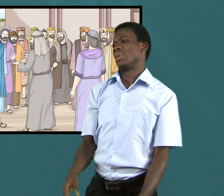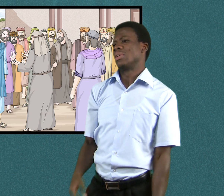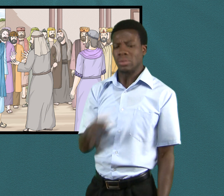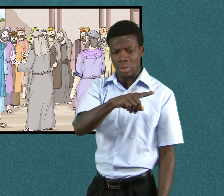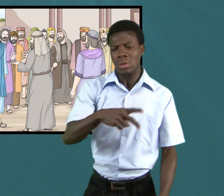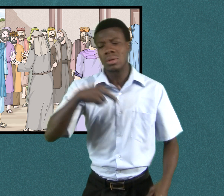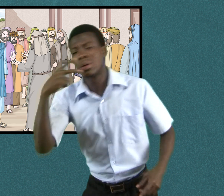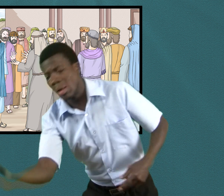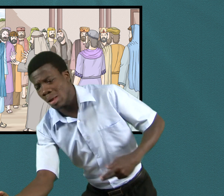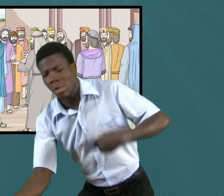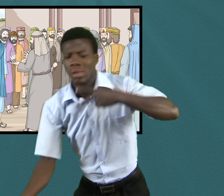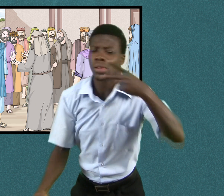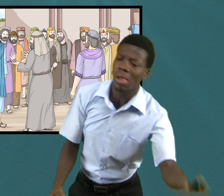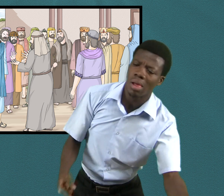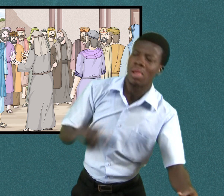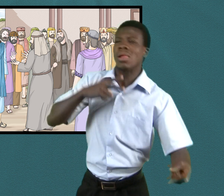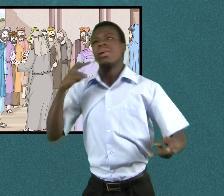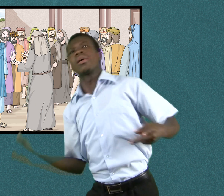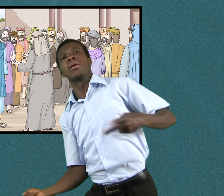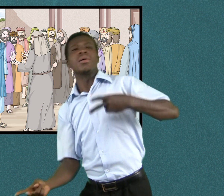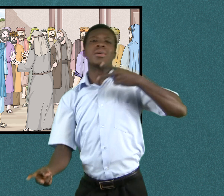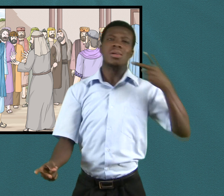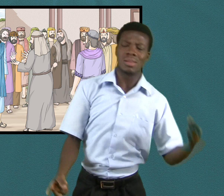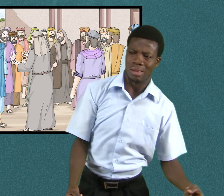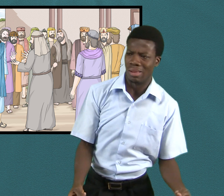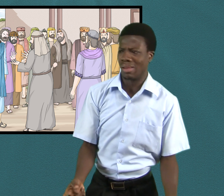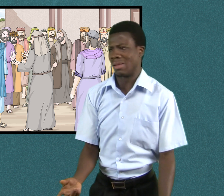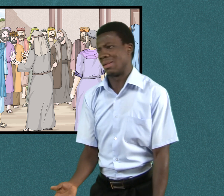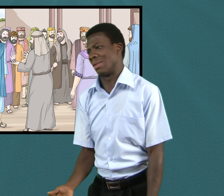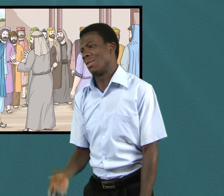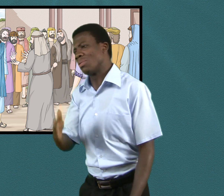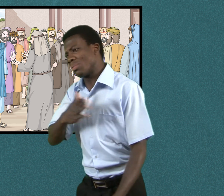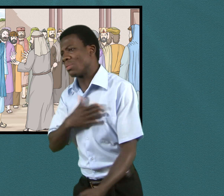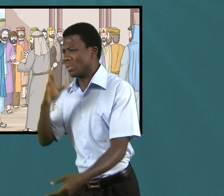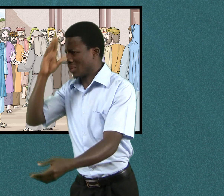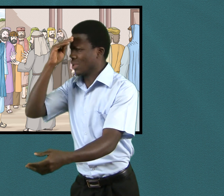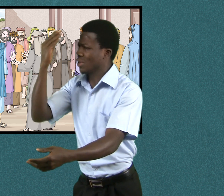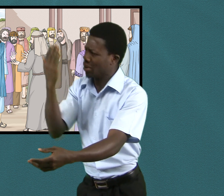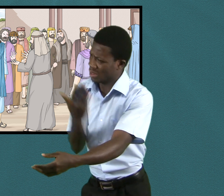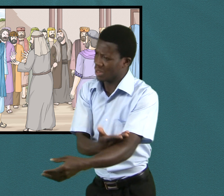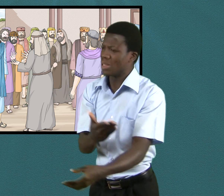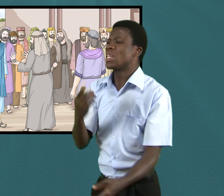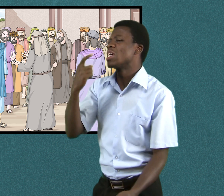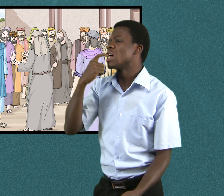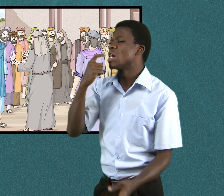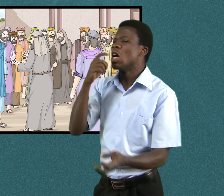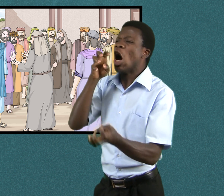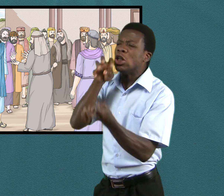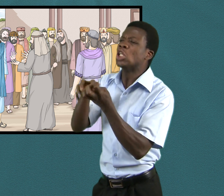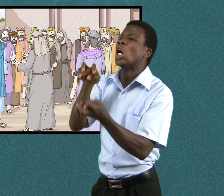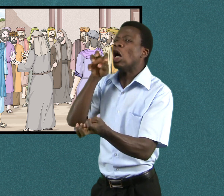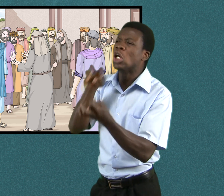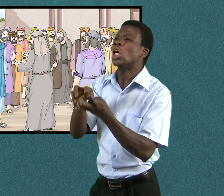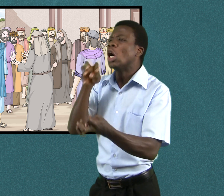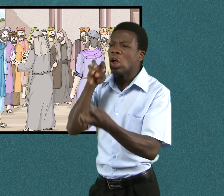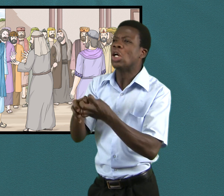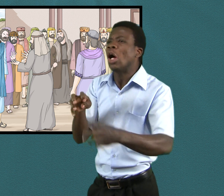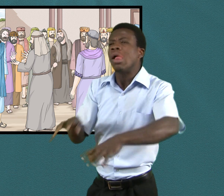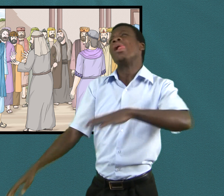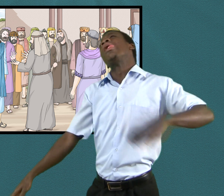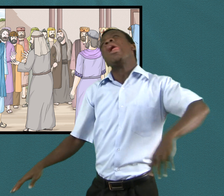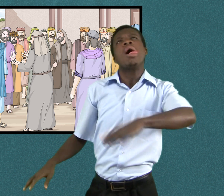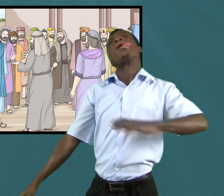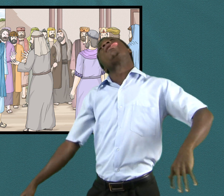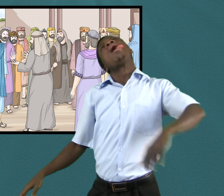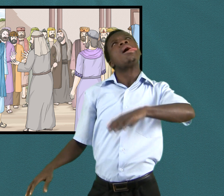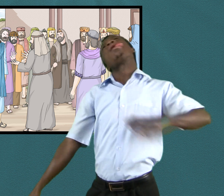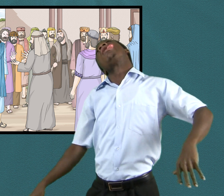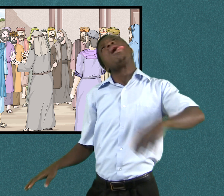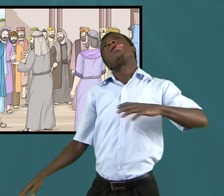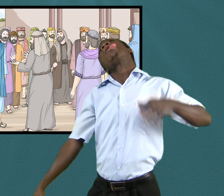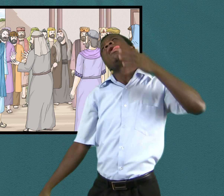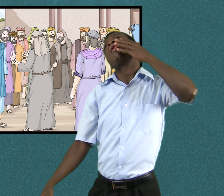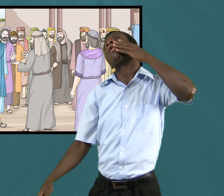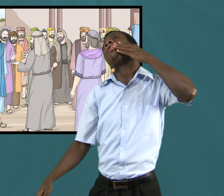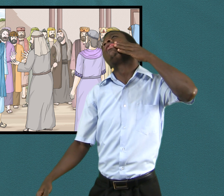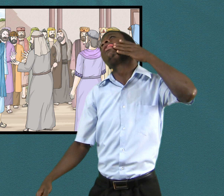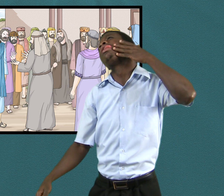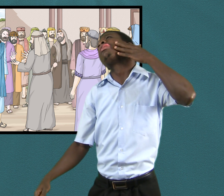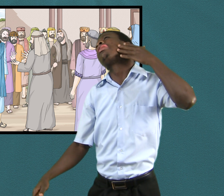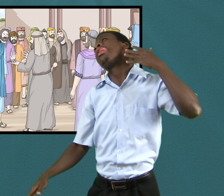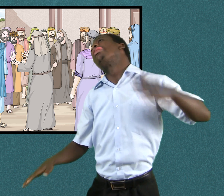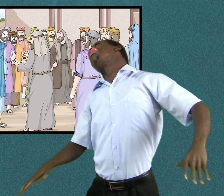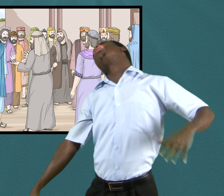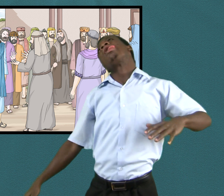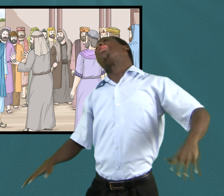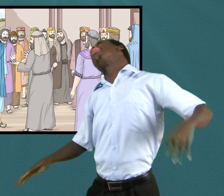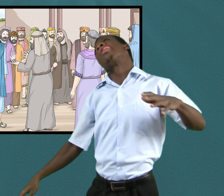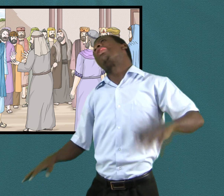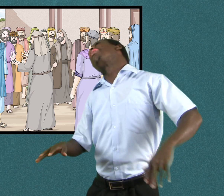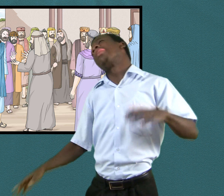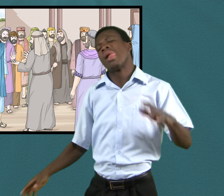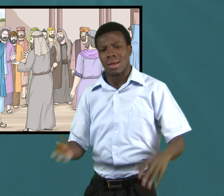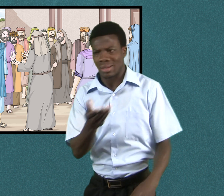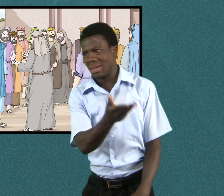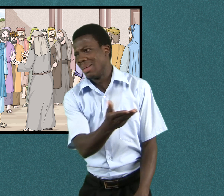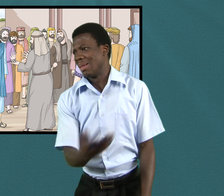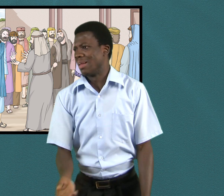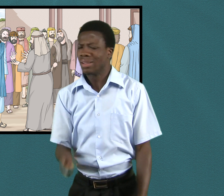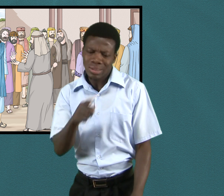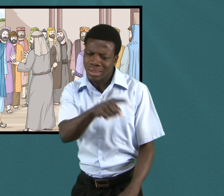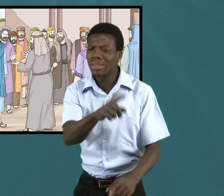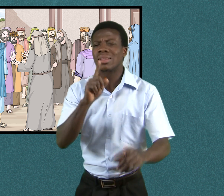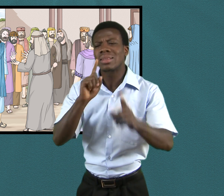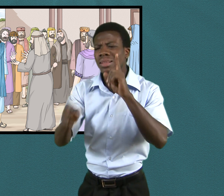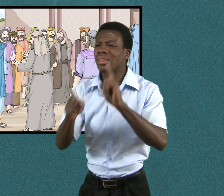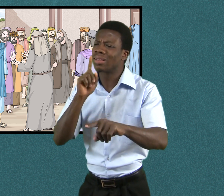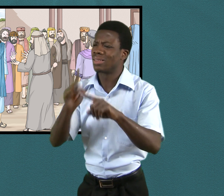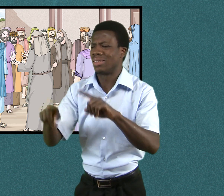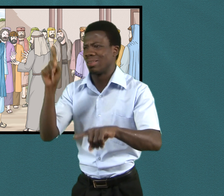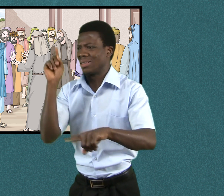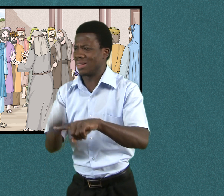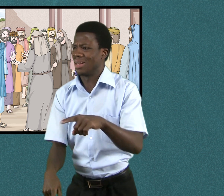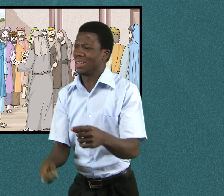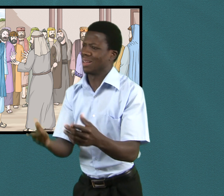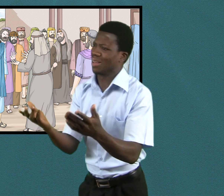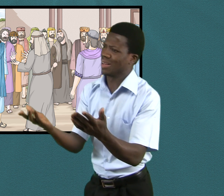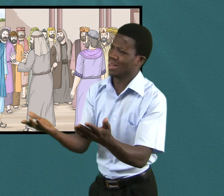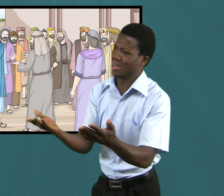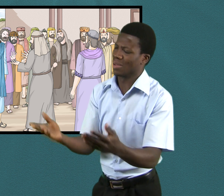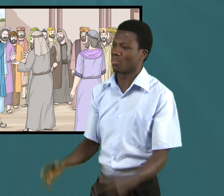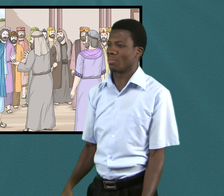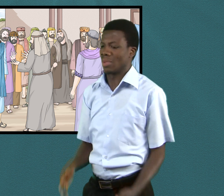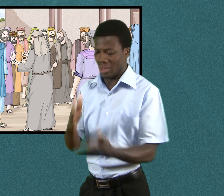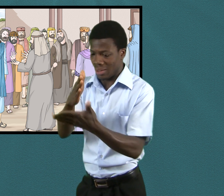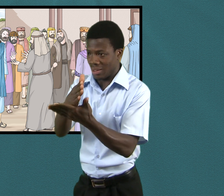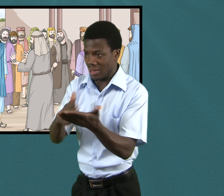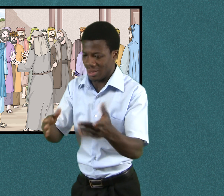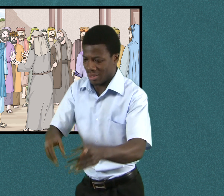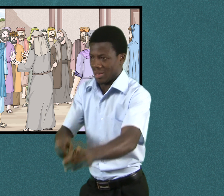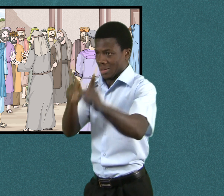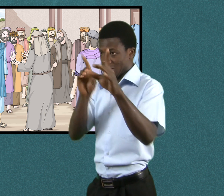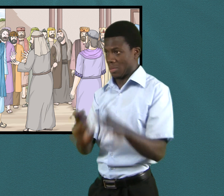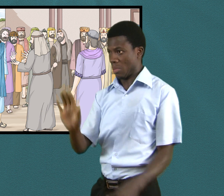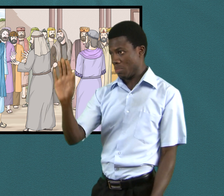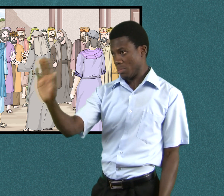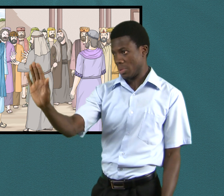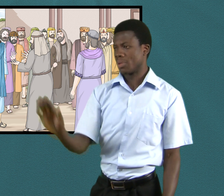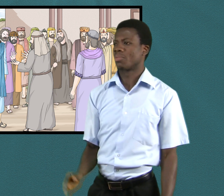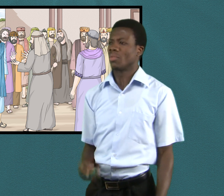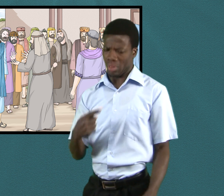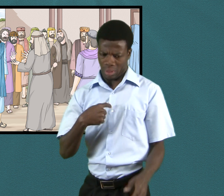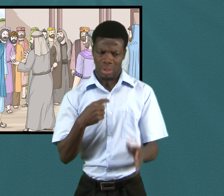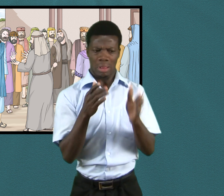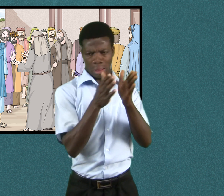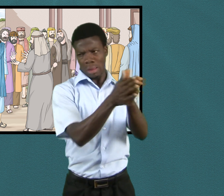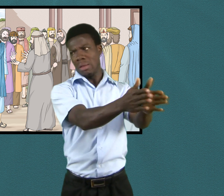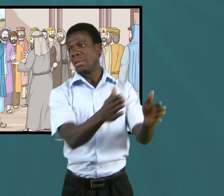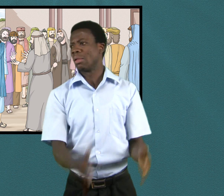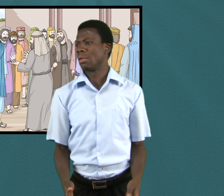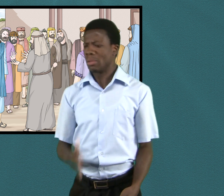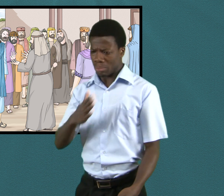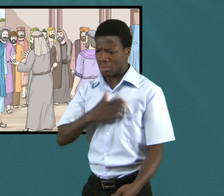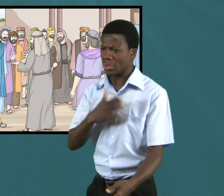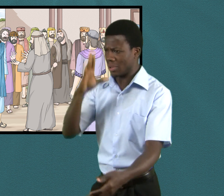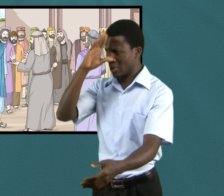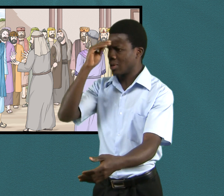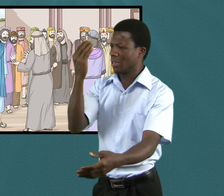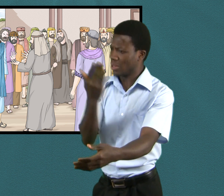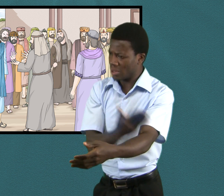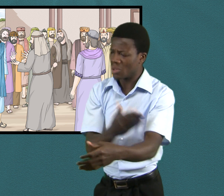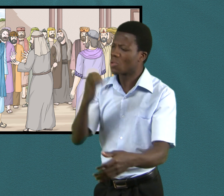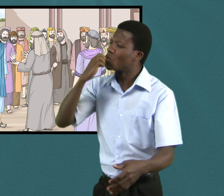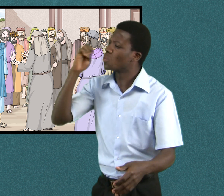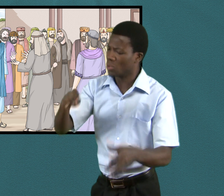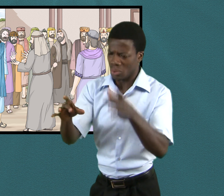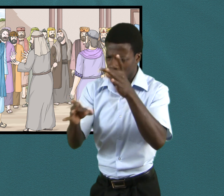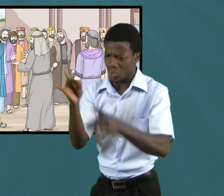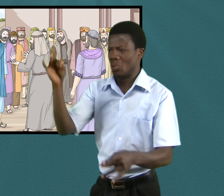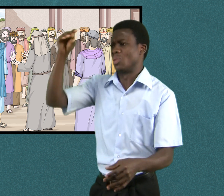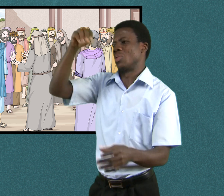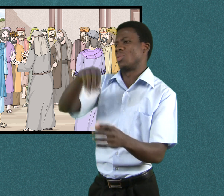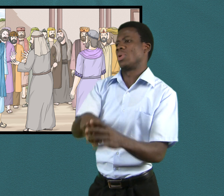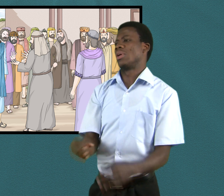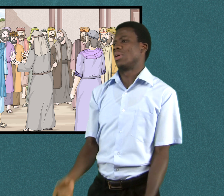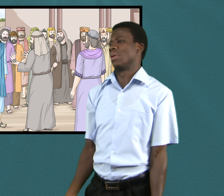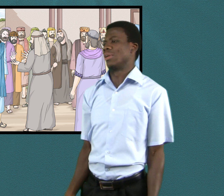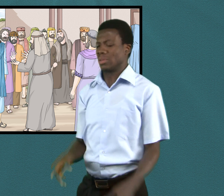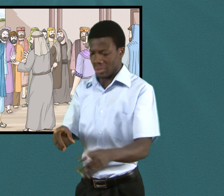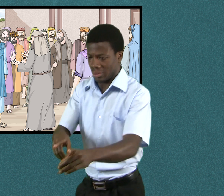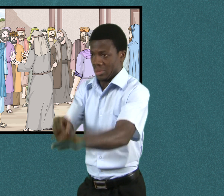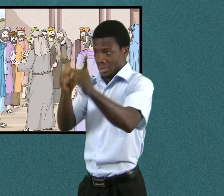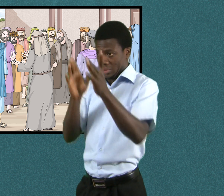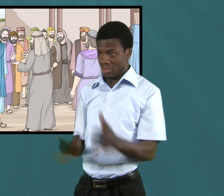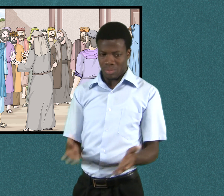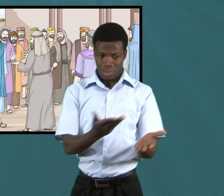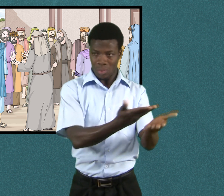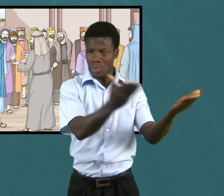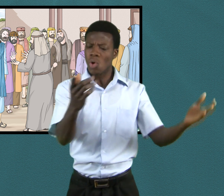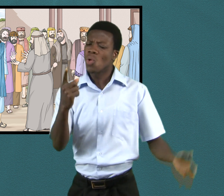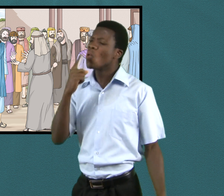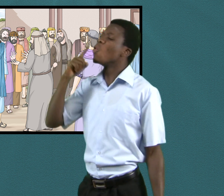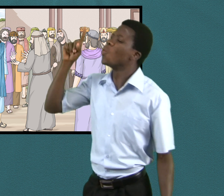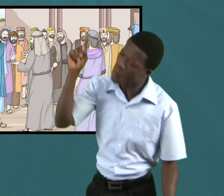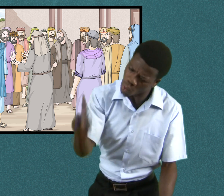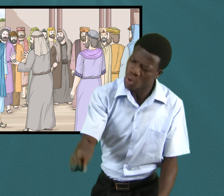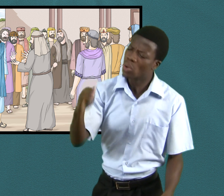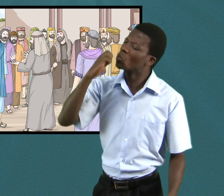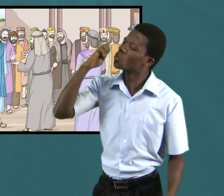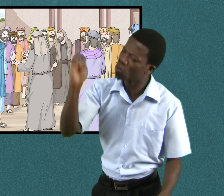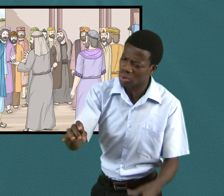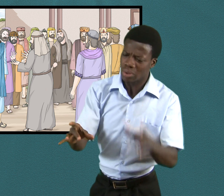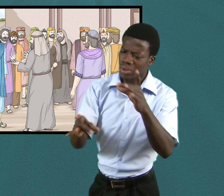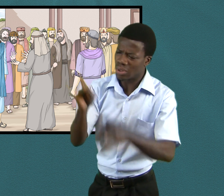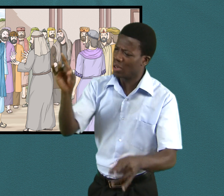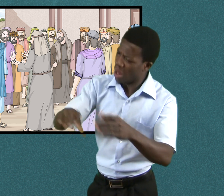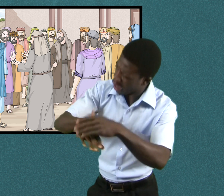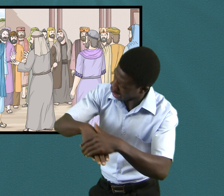Whenever it seizes him, it throws him to the ground. He foams at the mouth, gnashes his teeth, and becomes rigid.